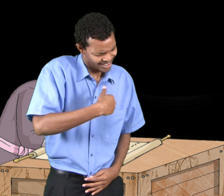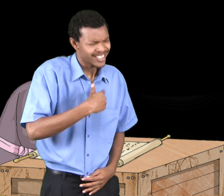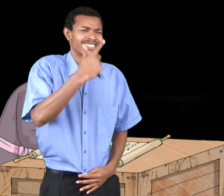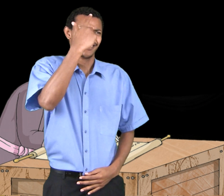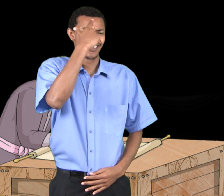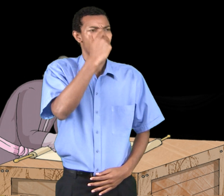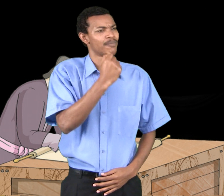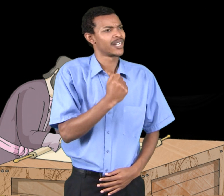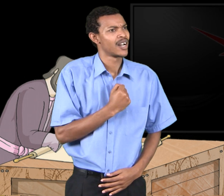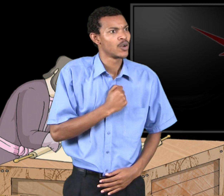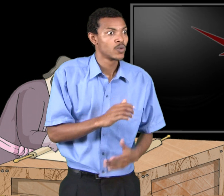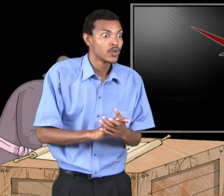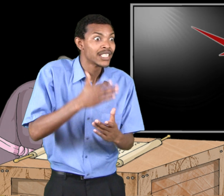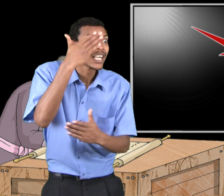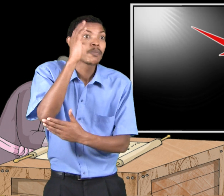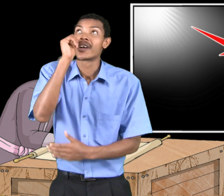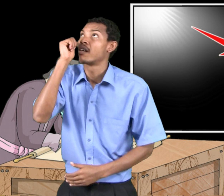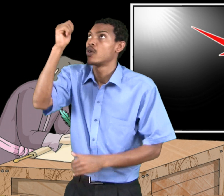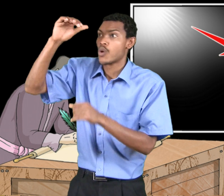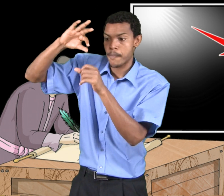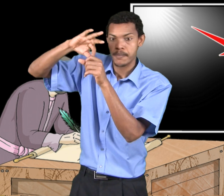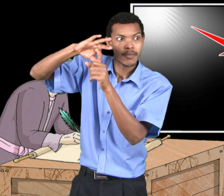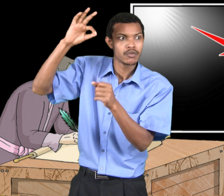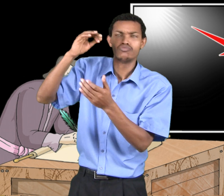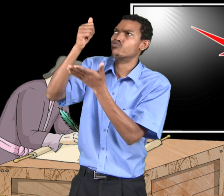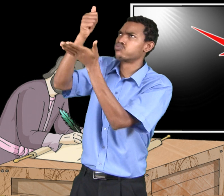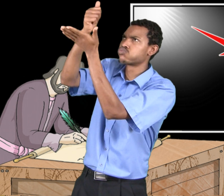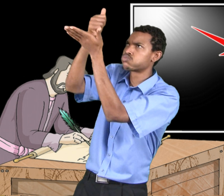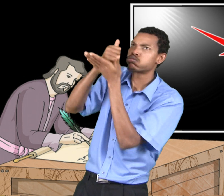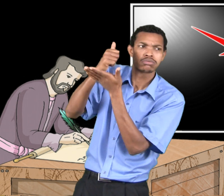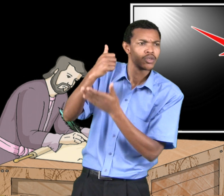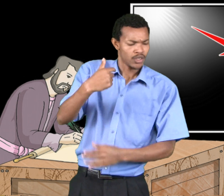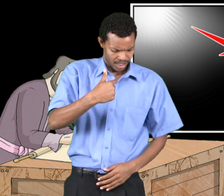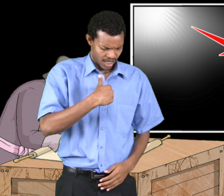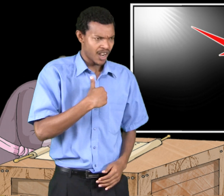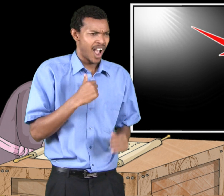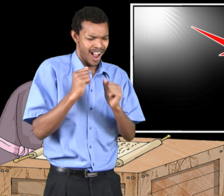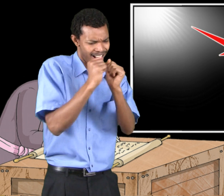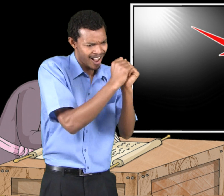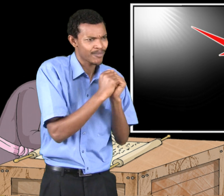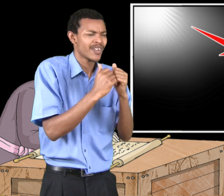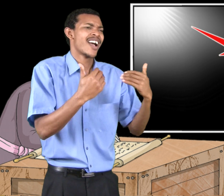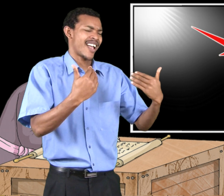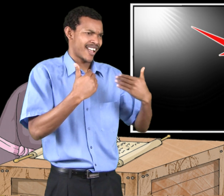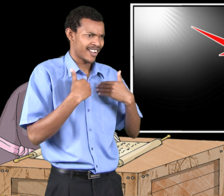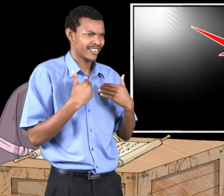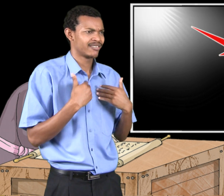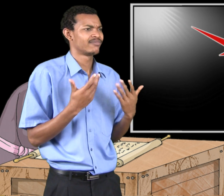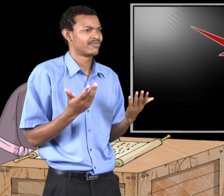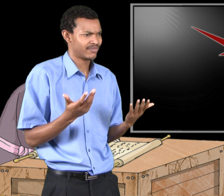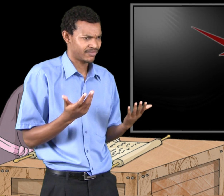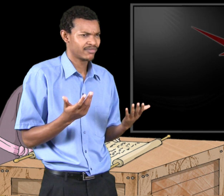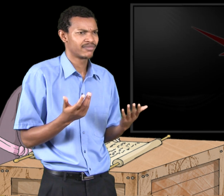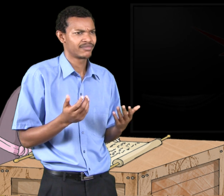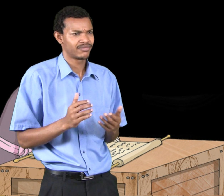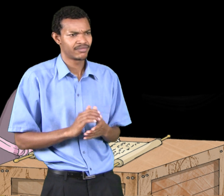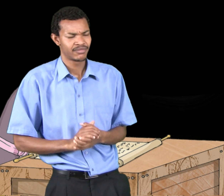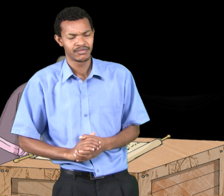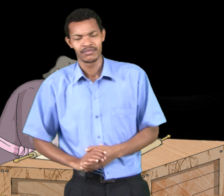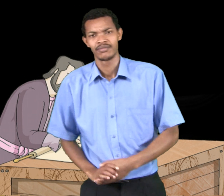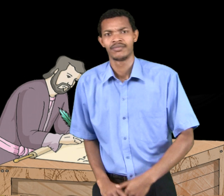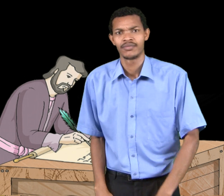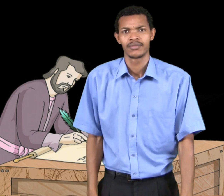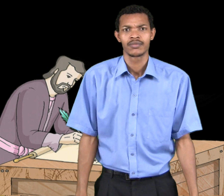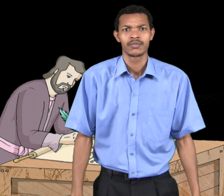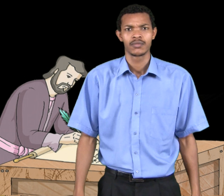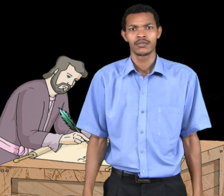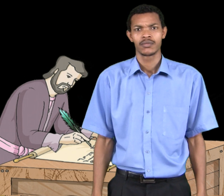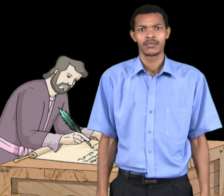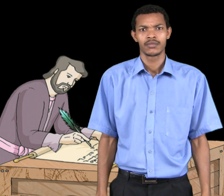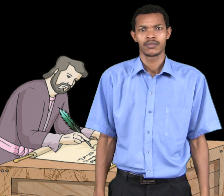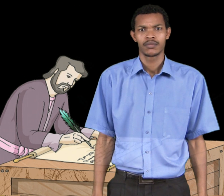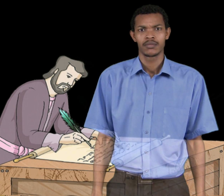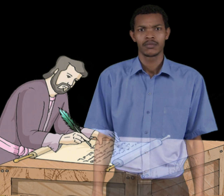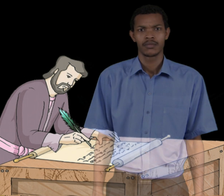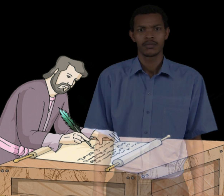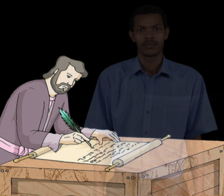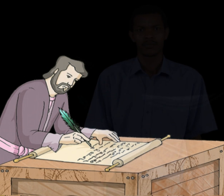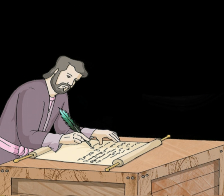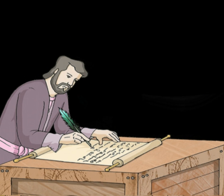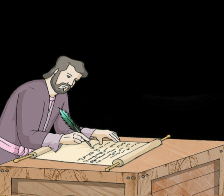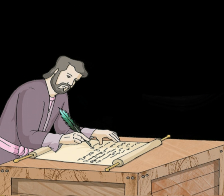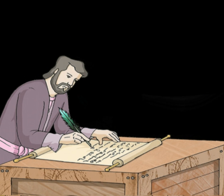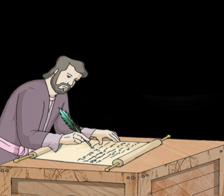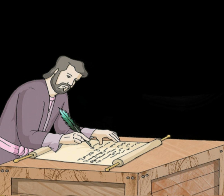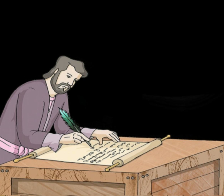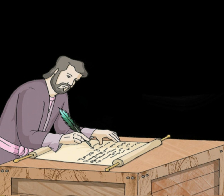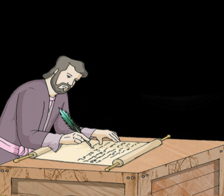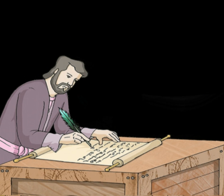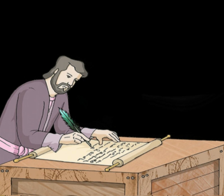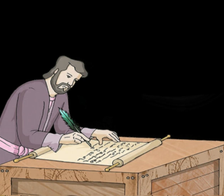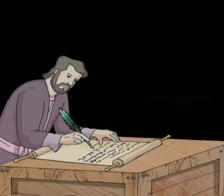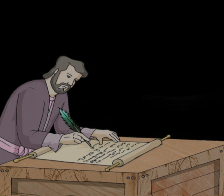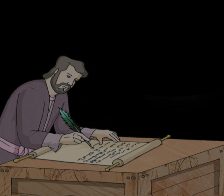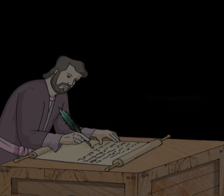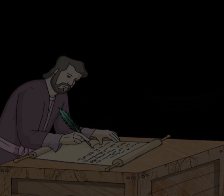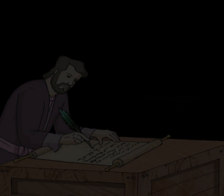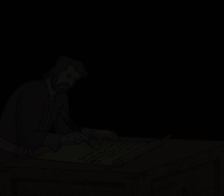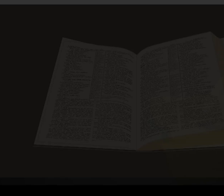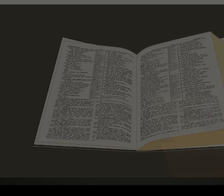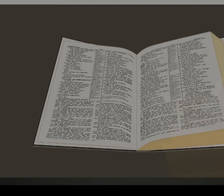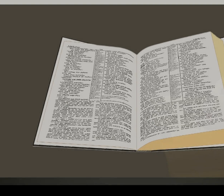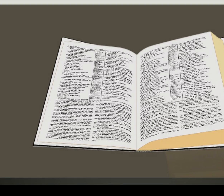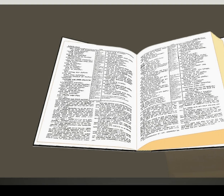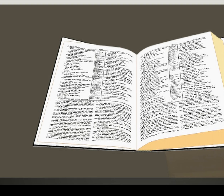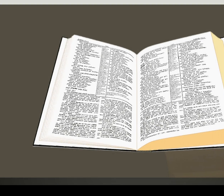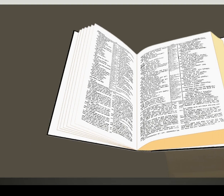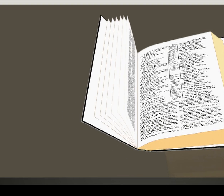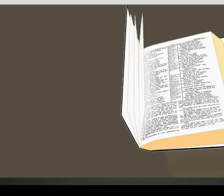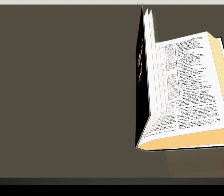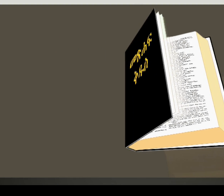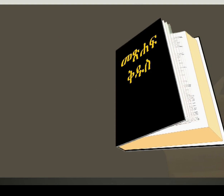And I think that I too have the Spirit of God.